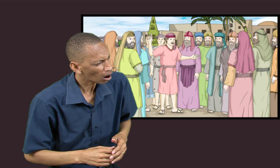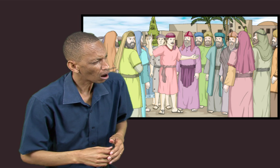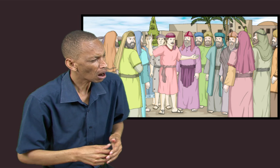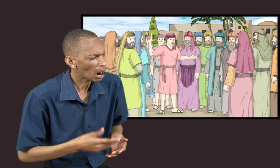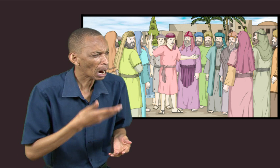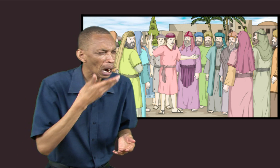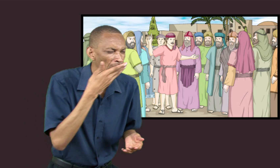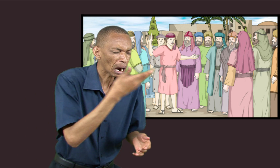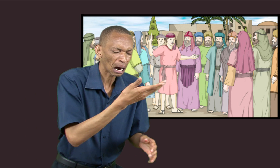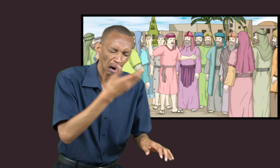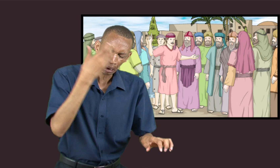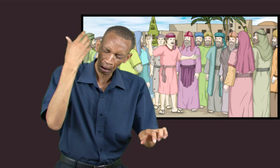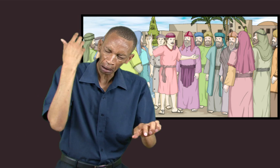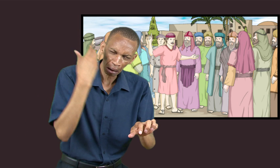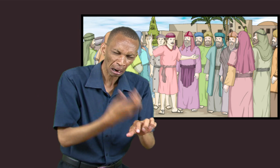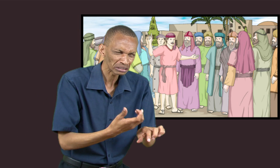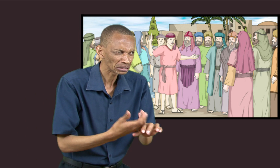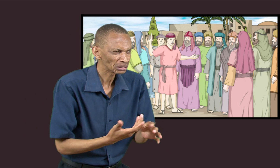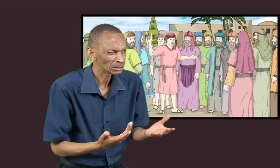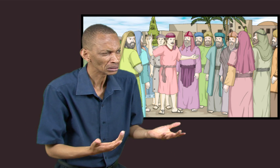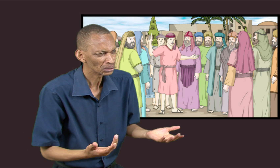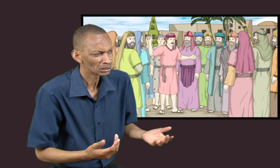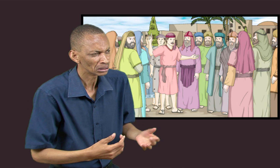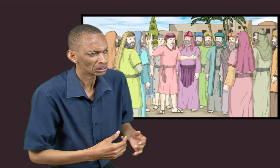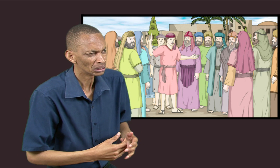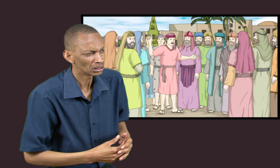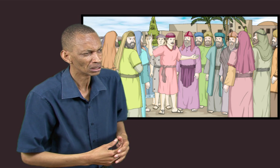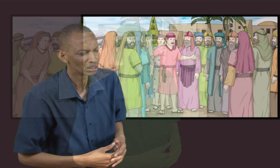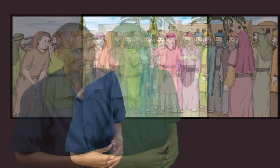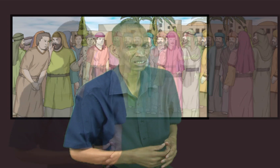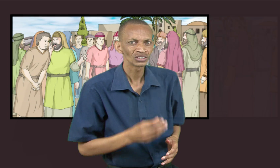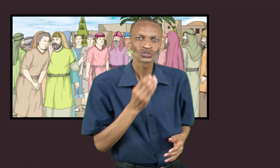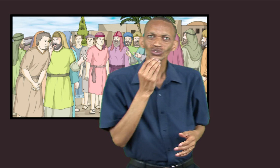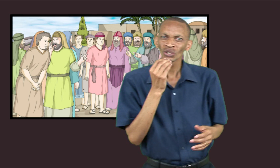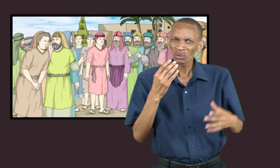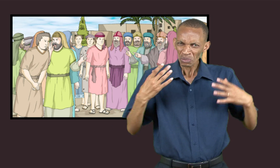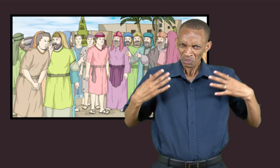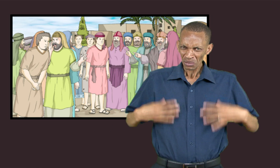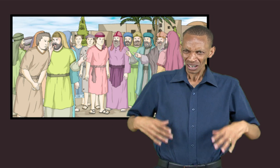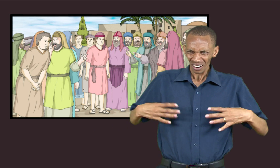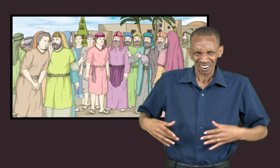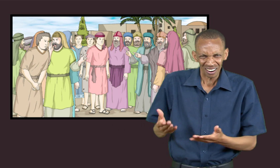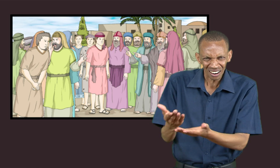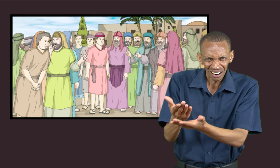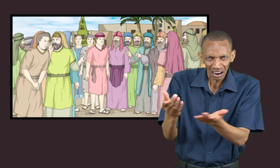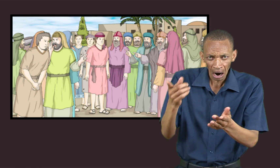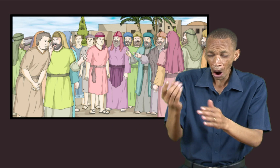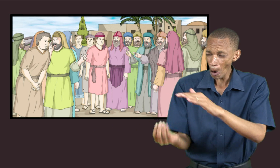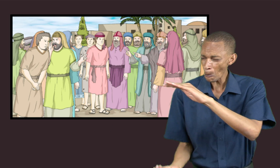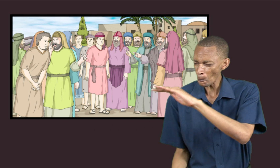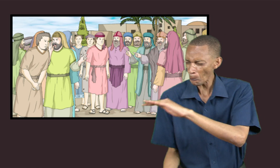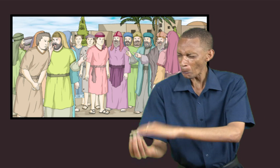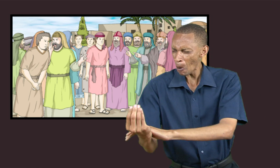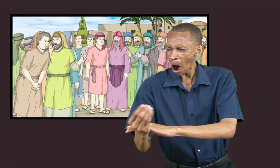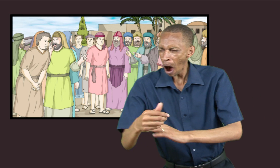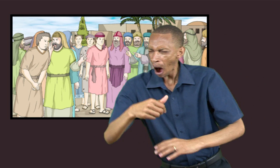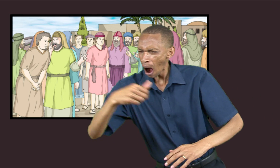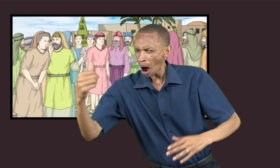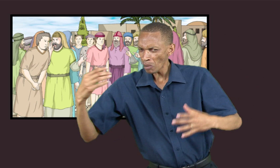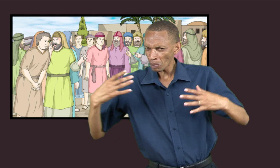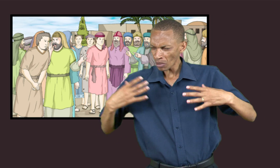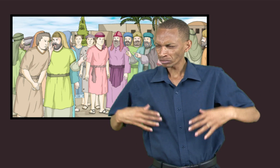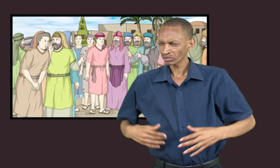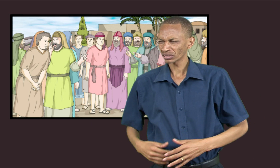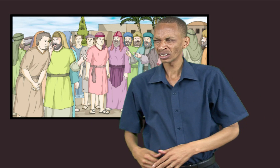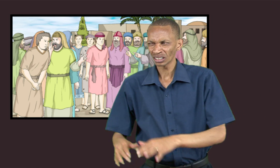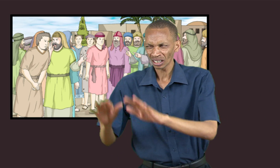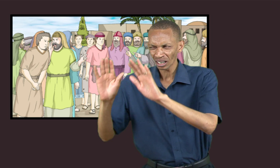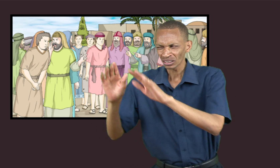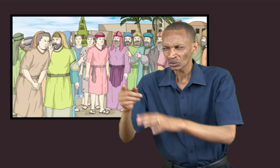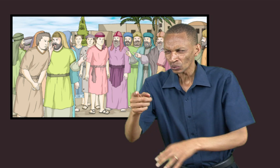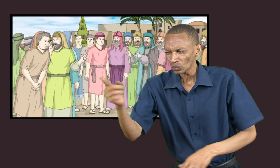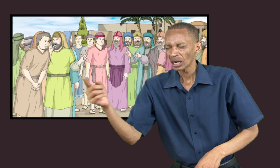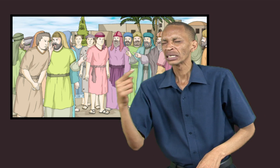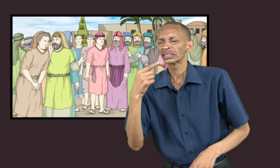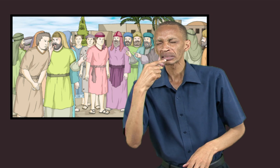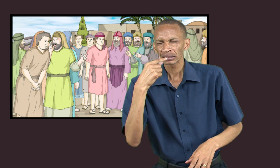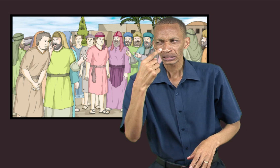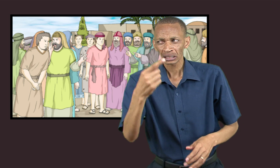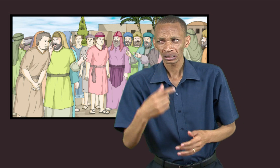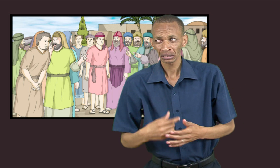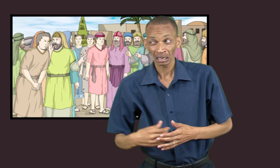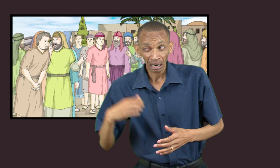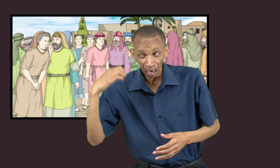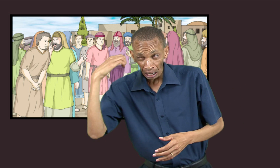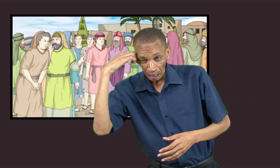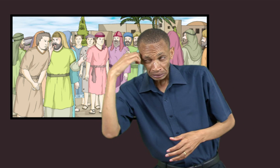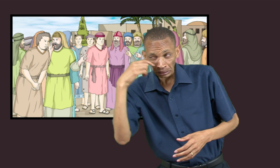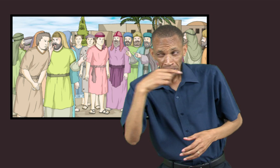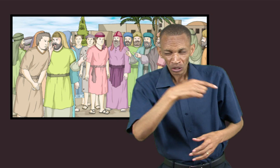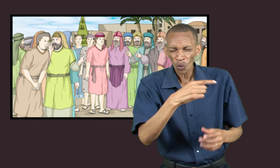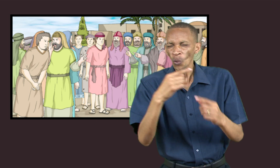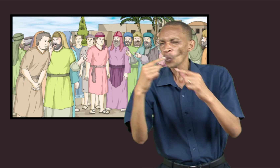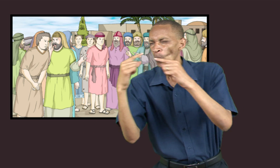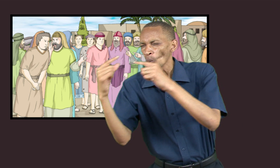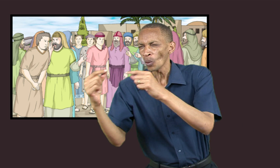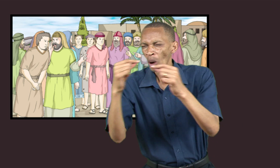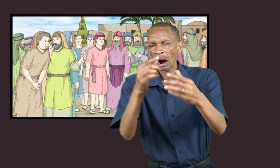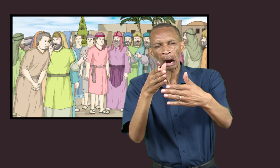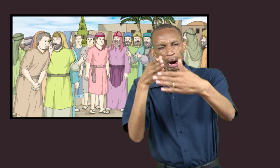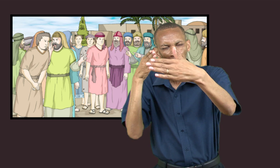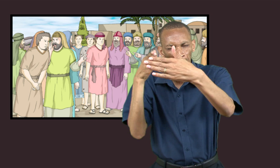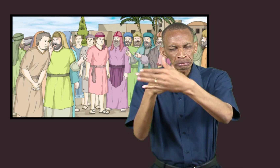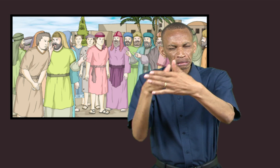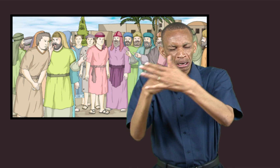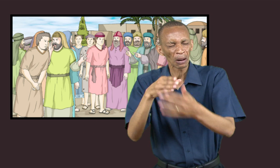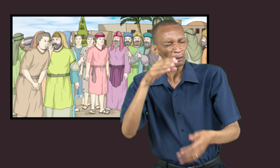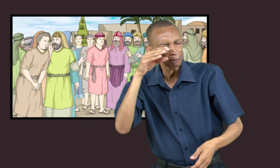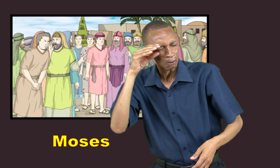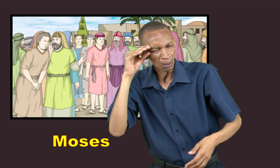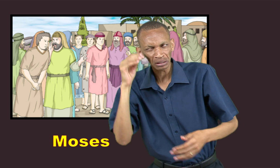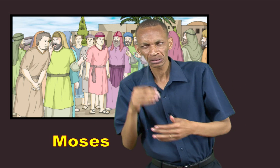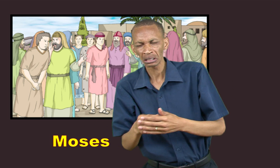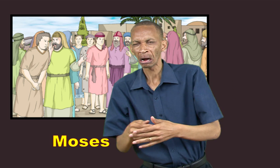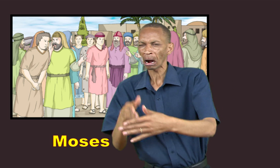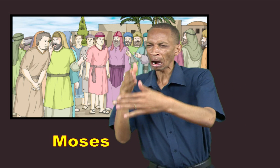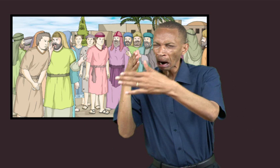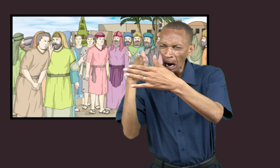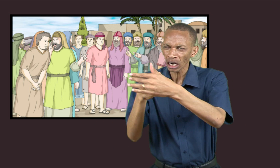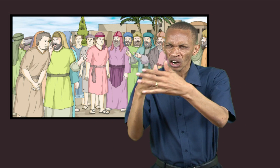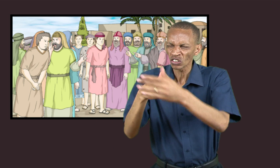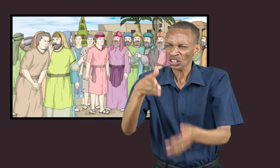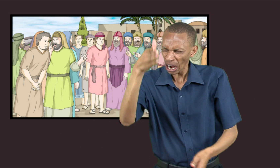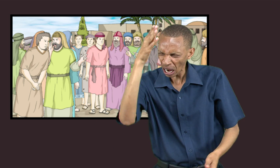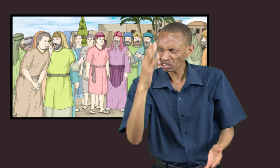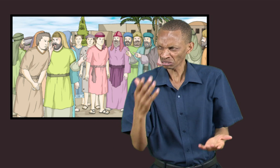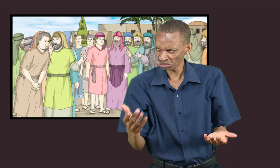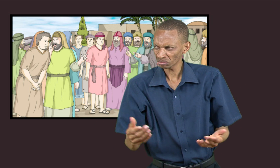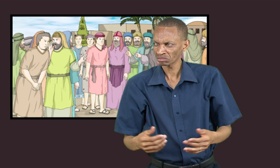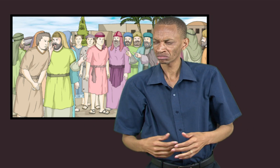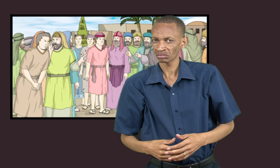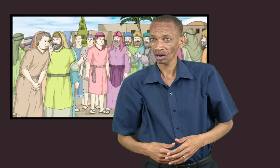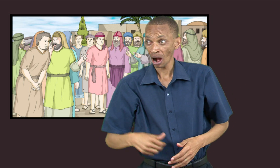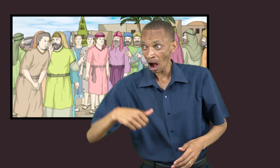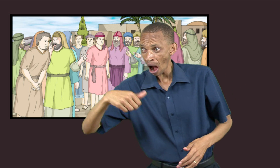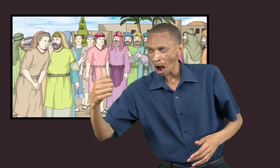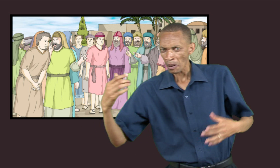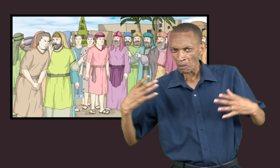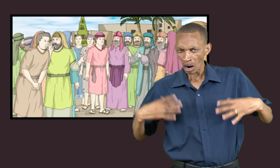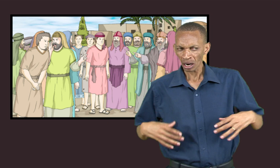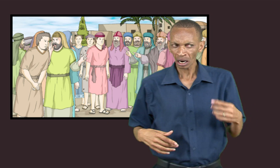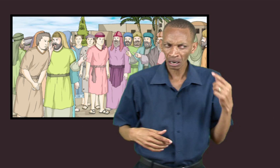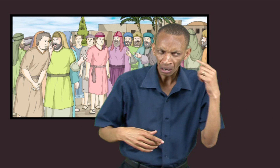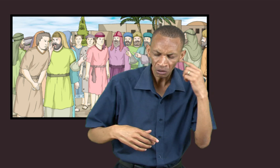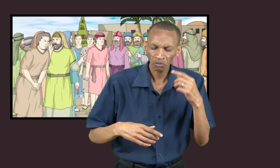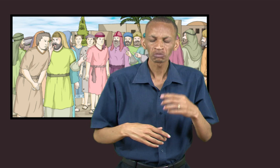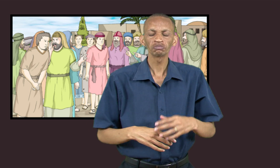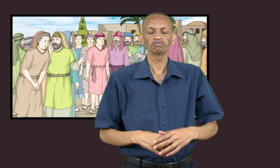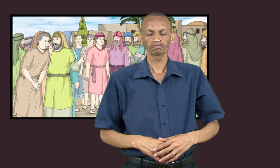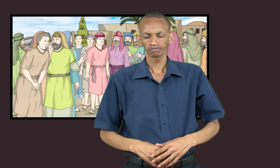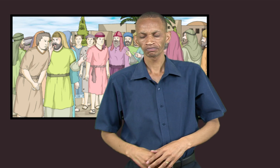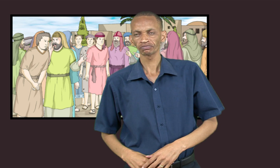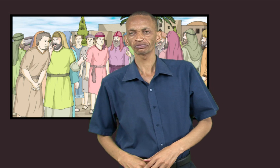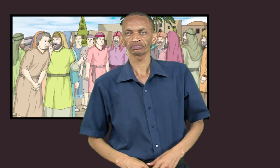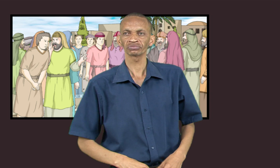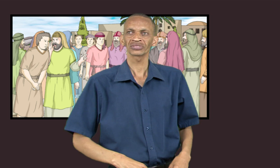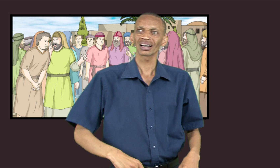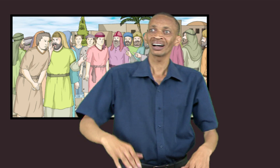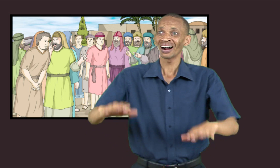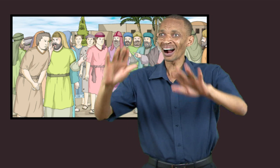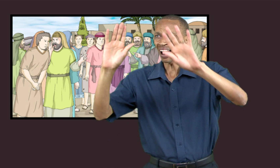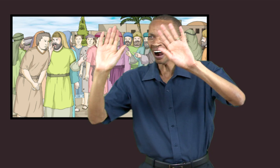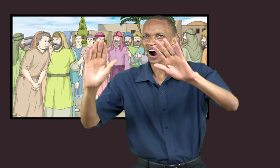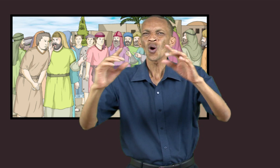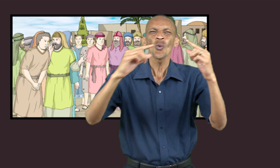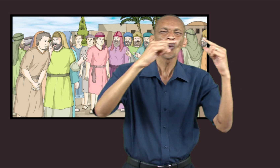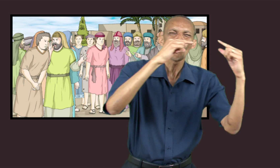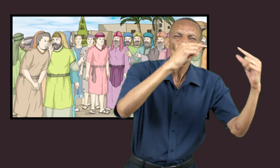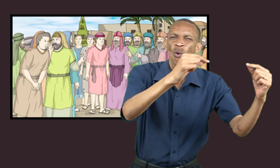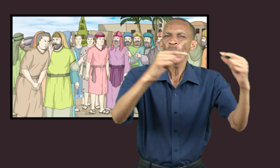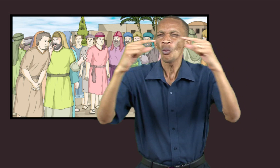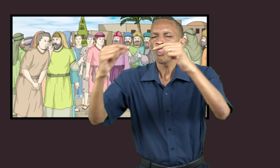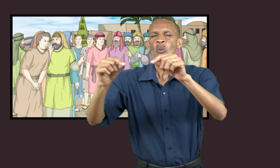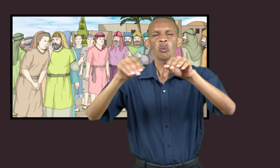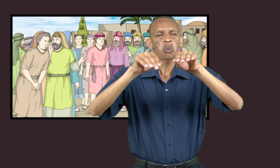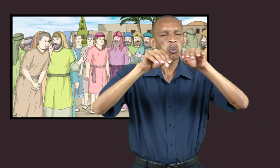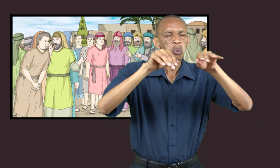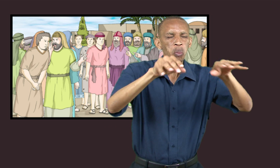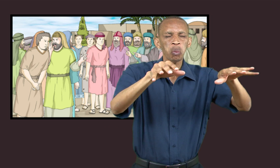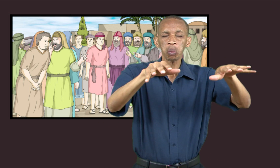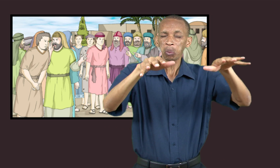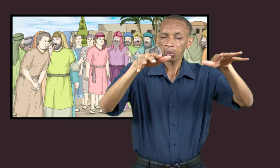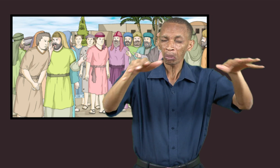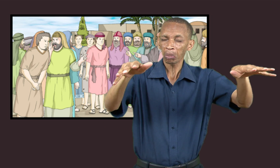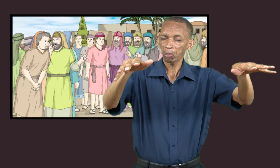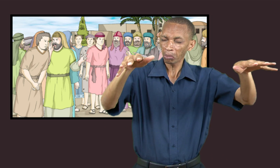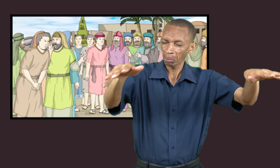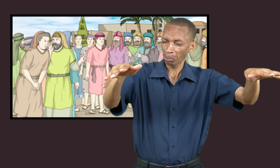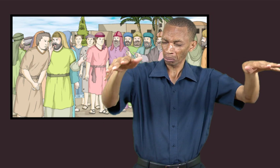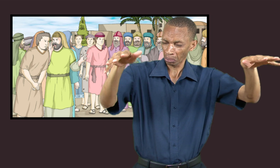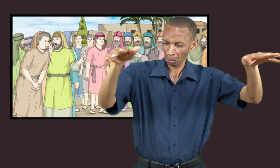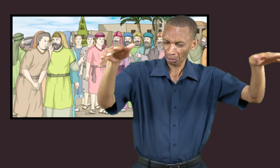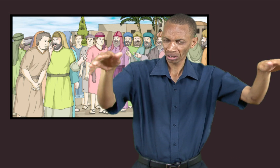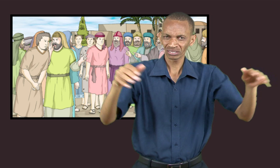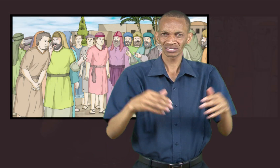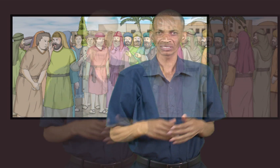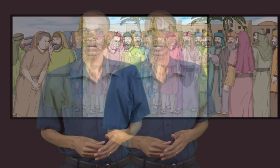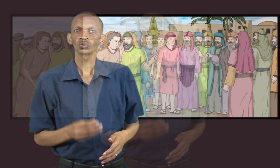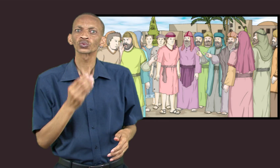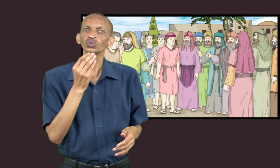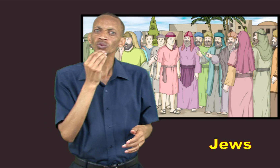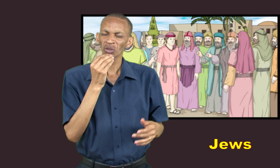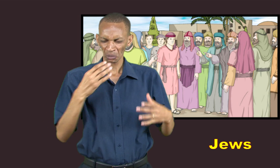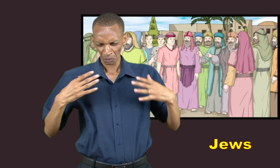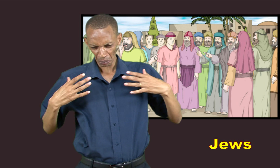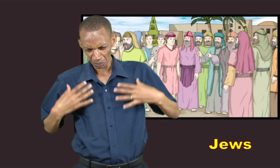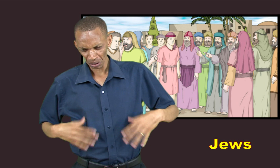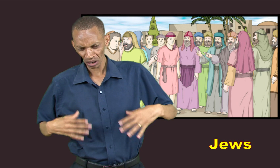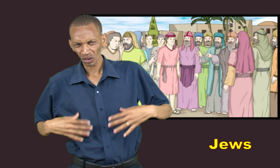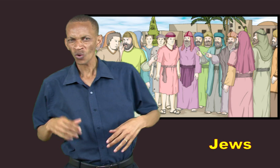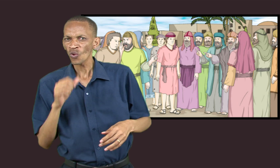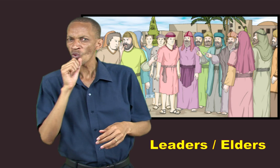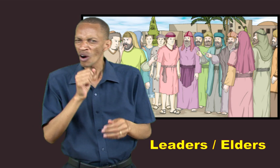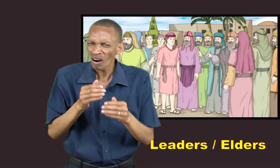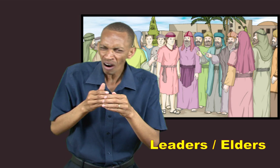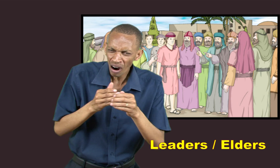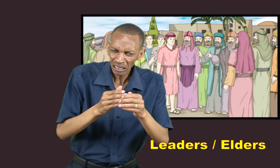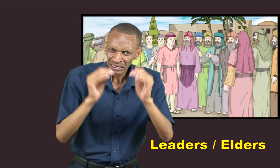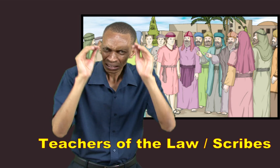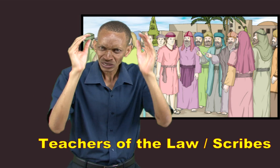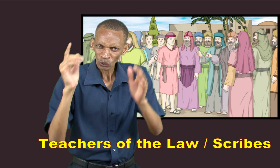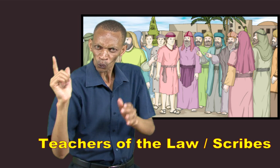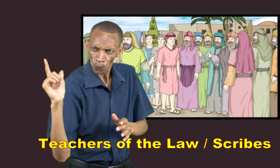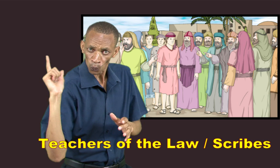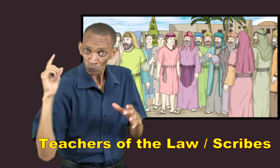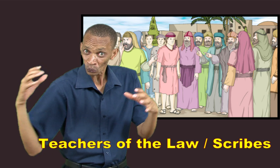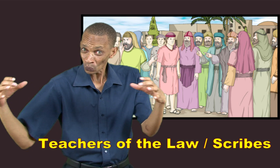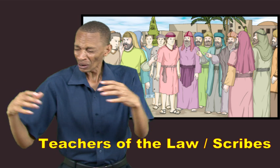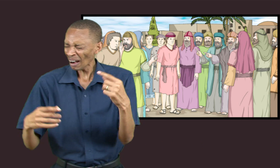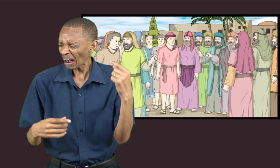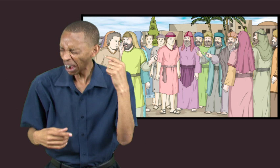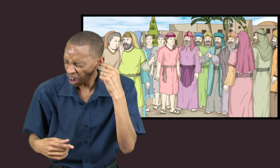Then they prompted some men to say, “We heard Stephen speak words of blasphemy against Moses and against God.”